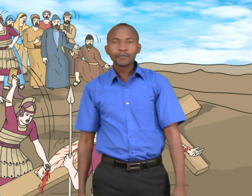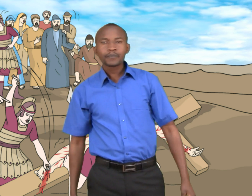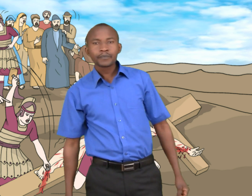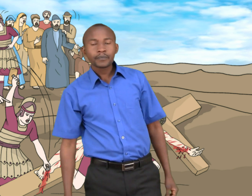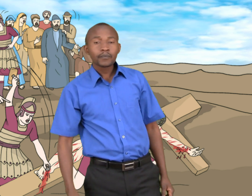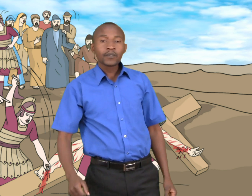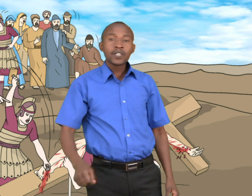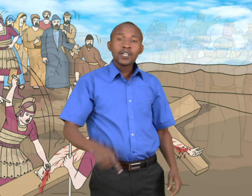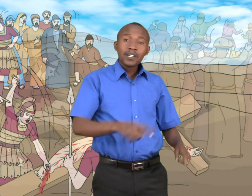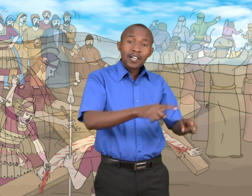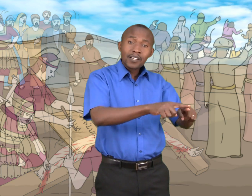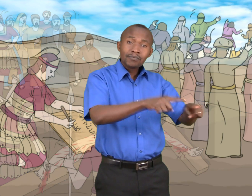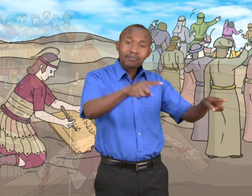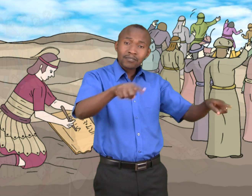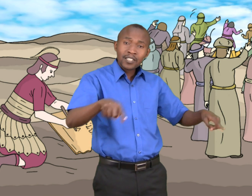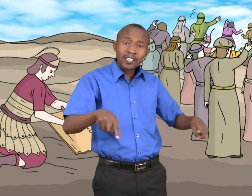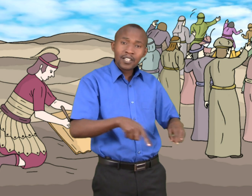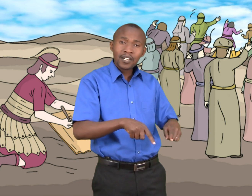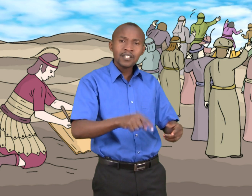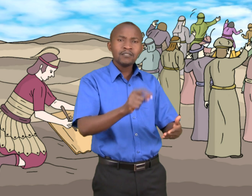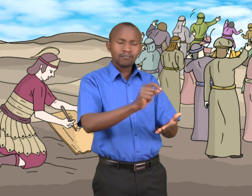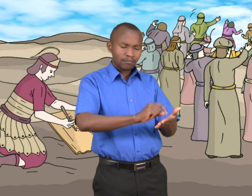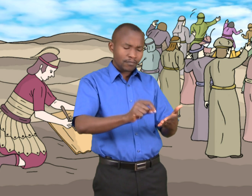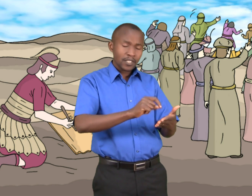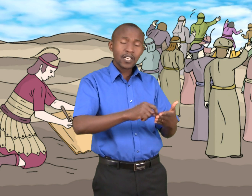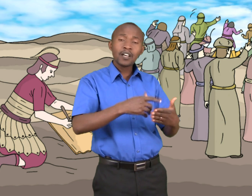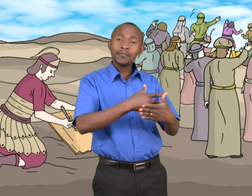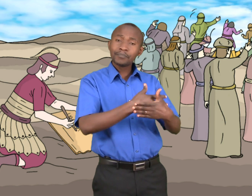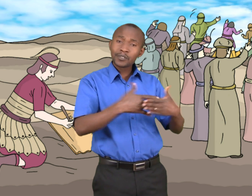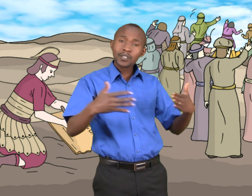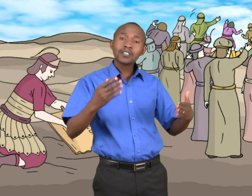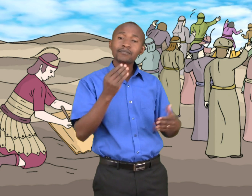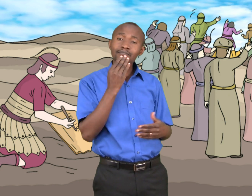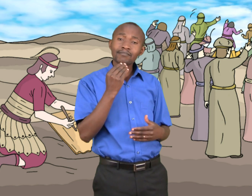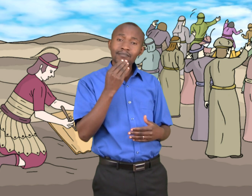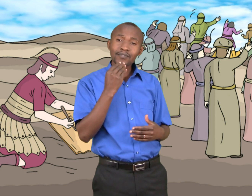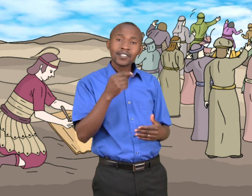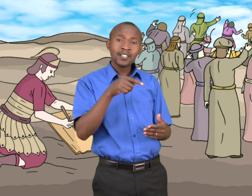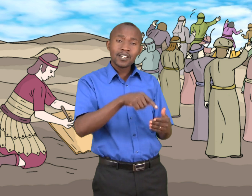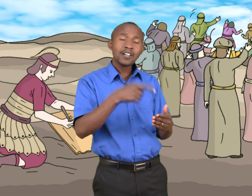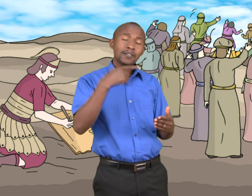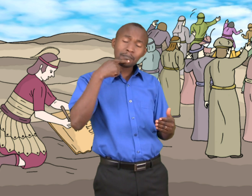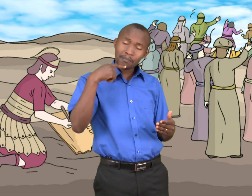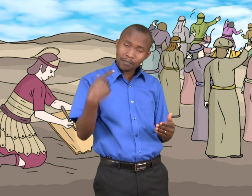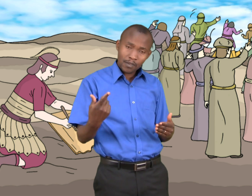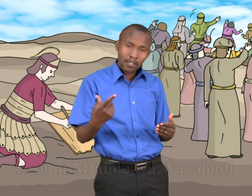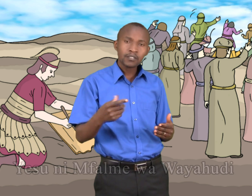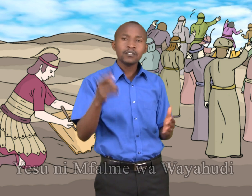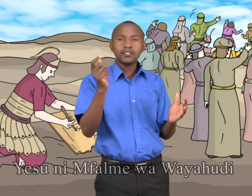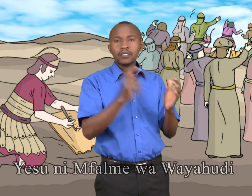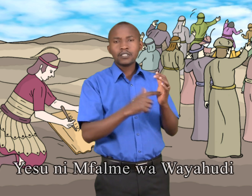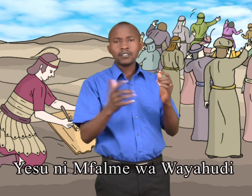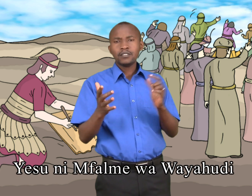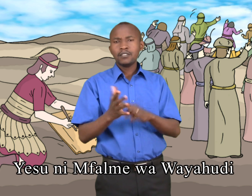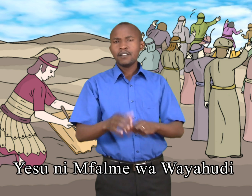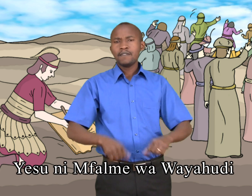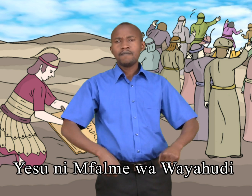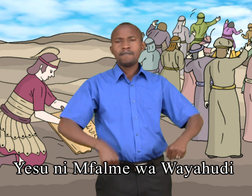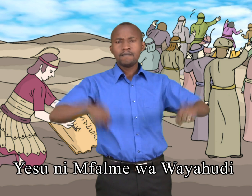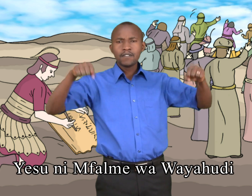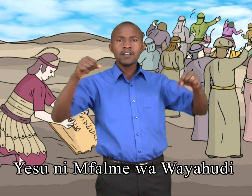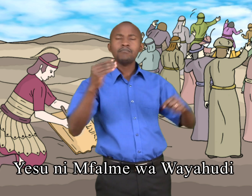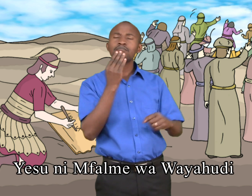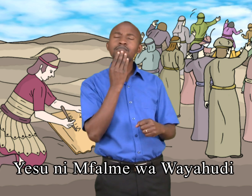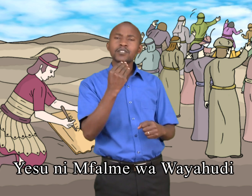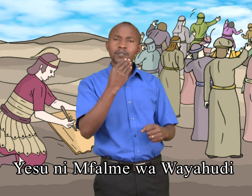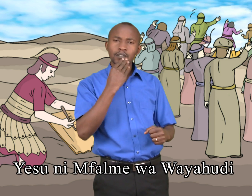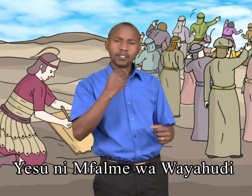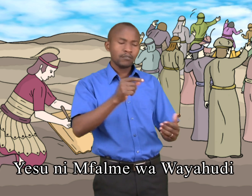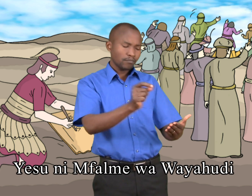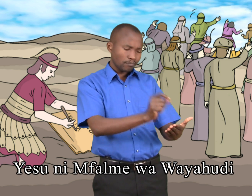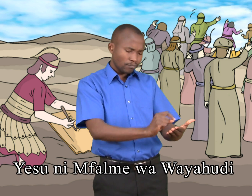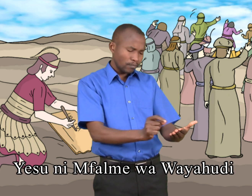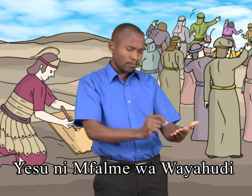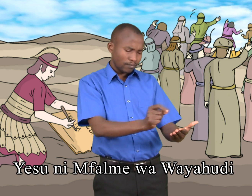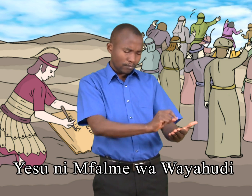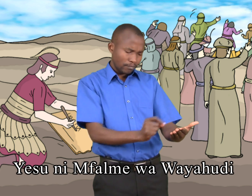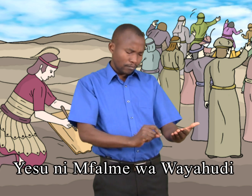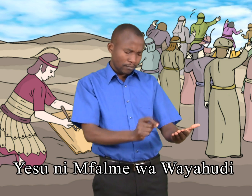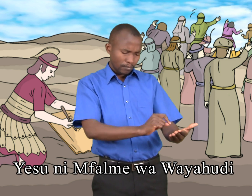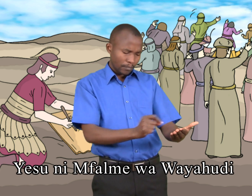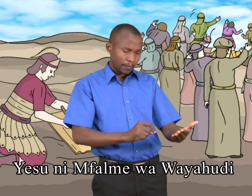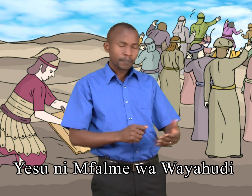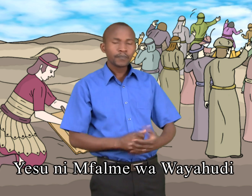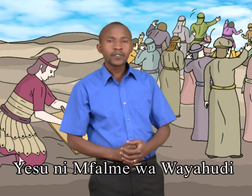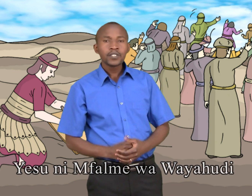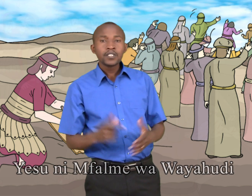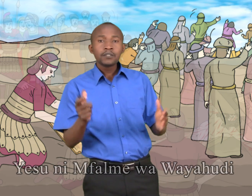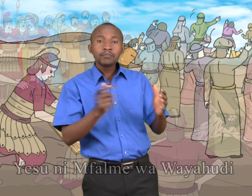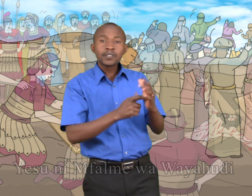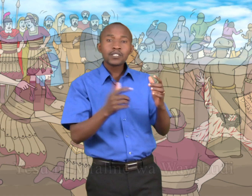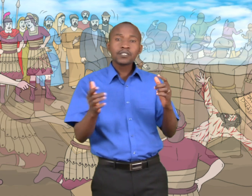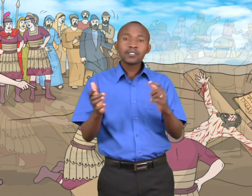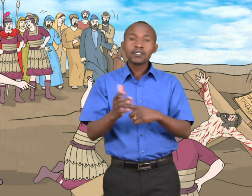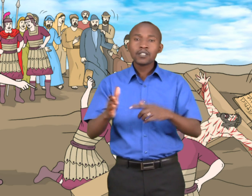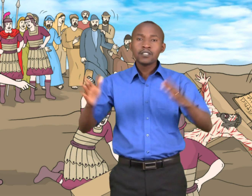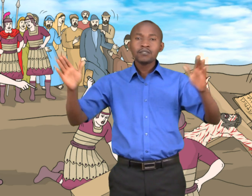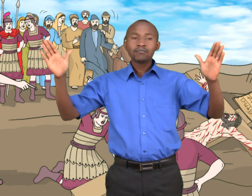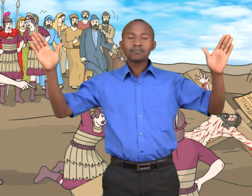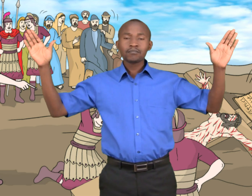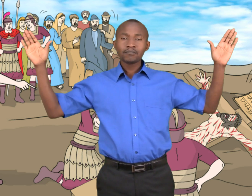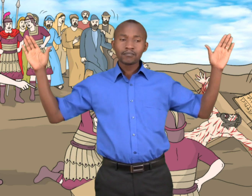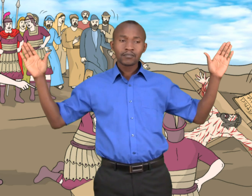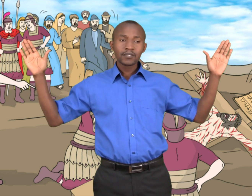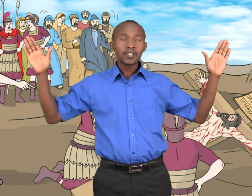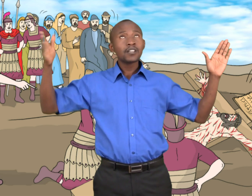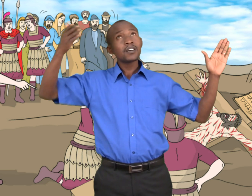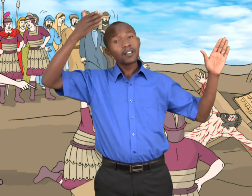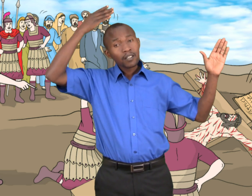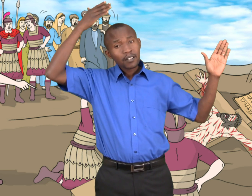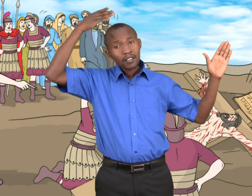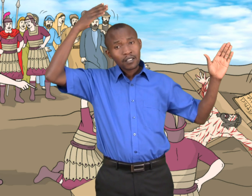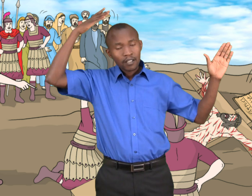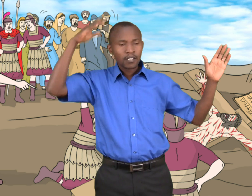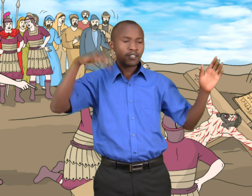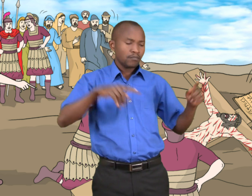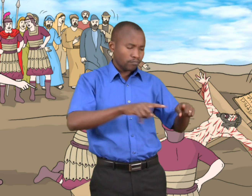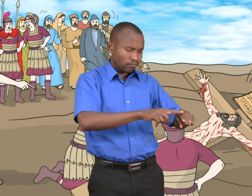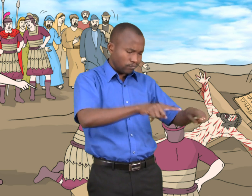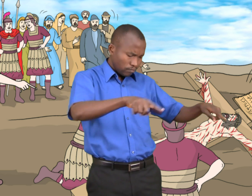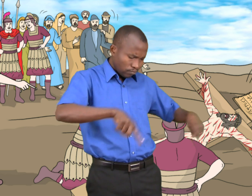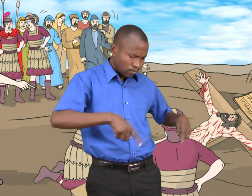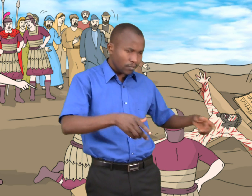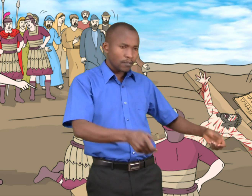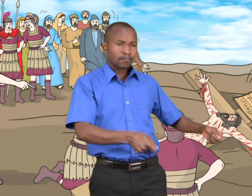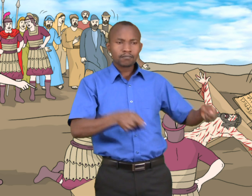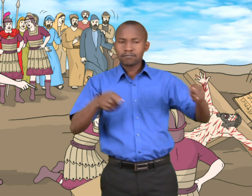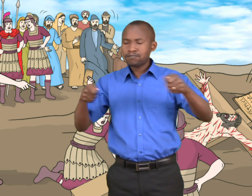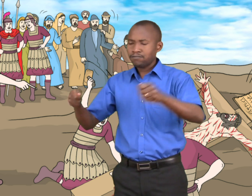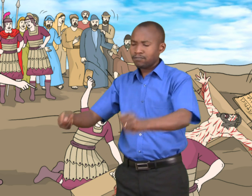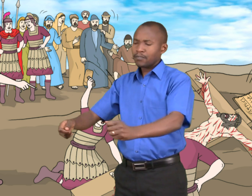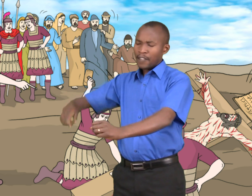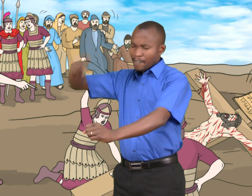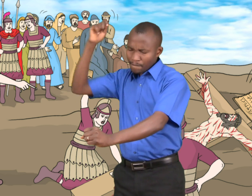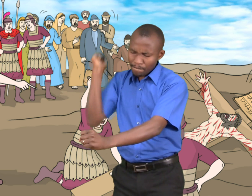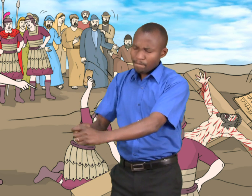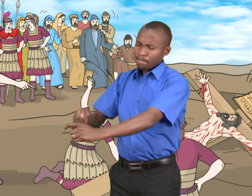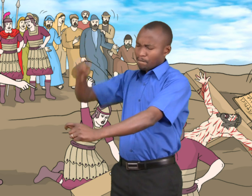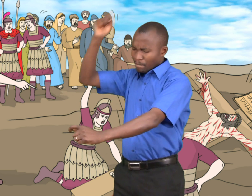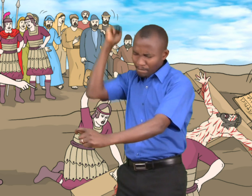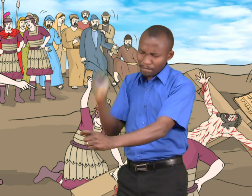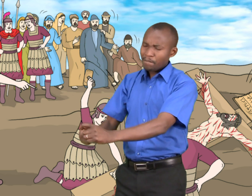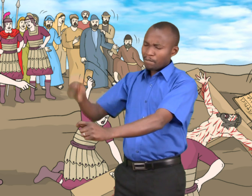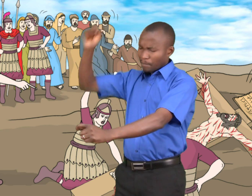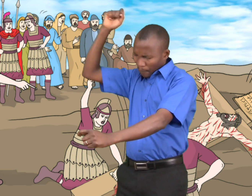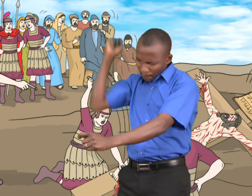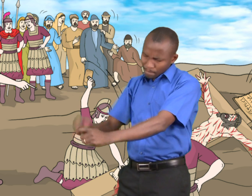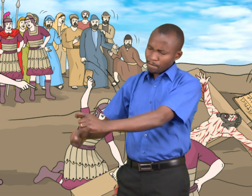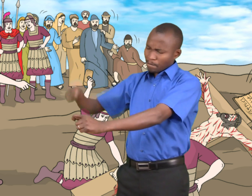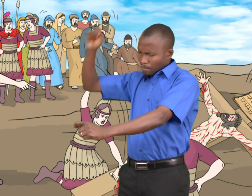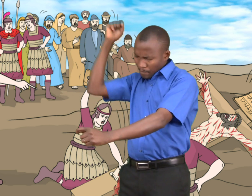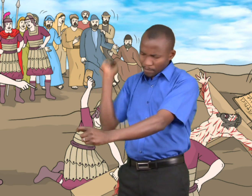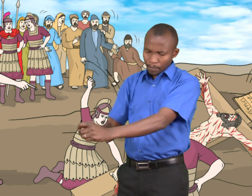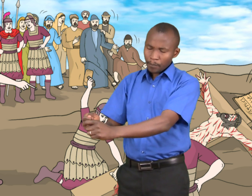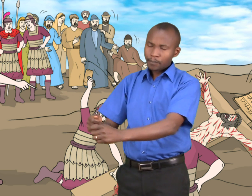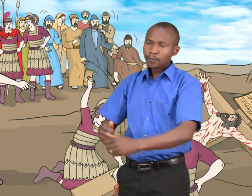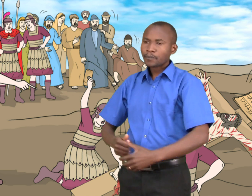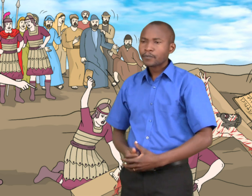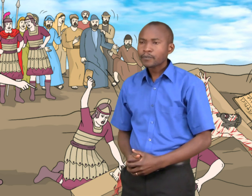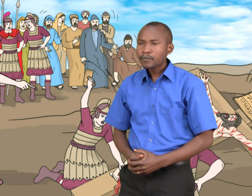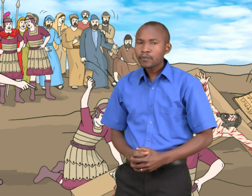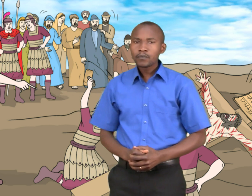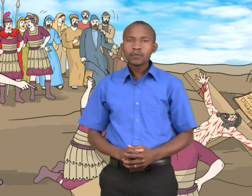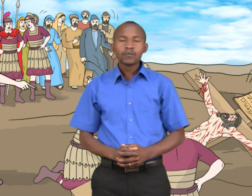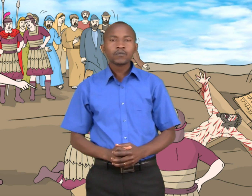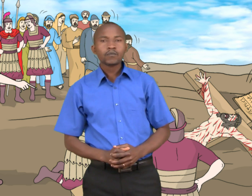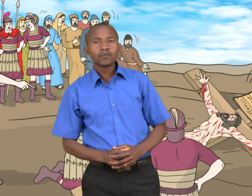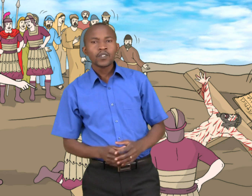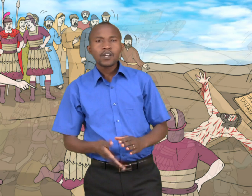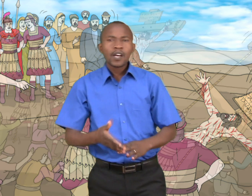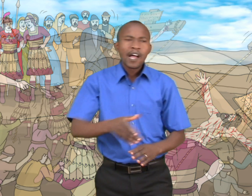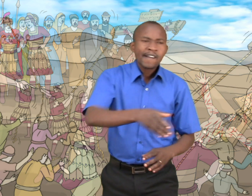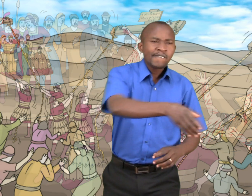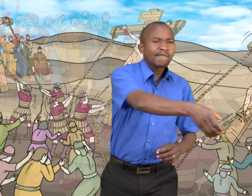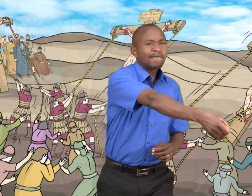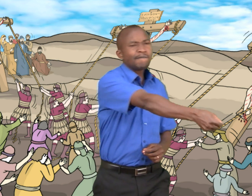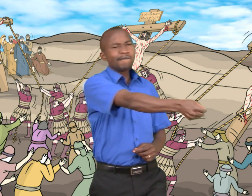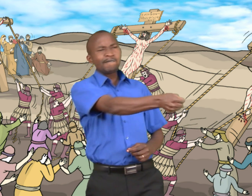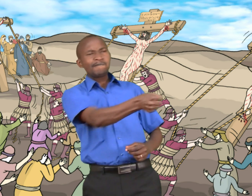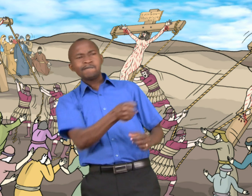Above His head they posted the written charge against Him: THIS IS JESUS, THE KING OF THE JEWS.